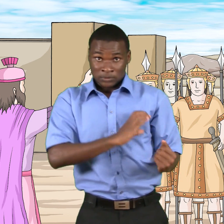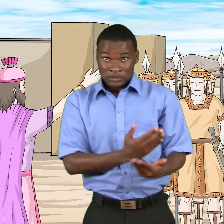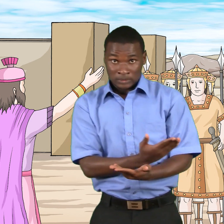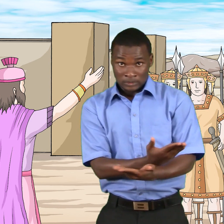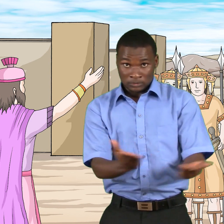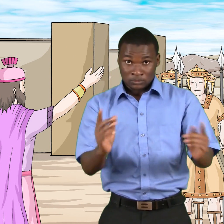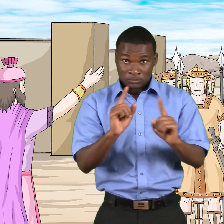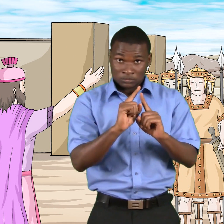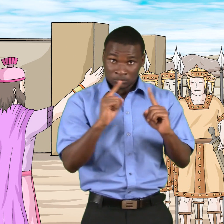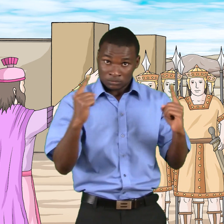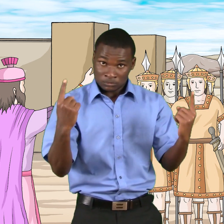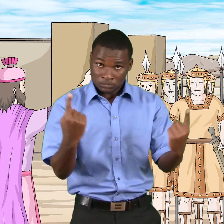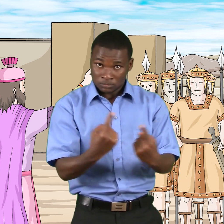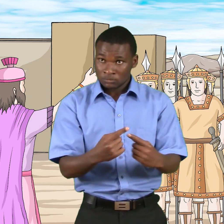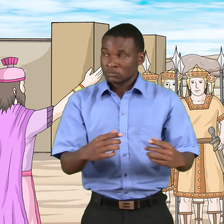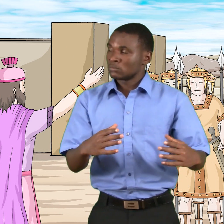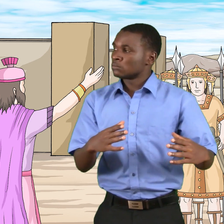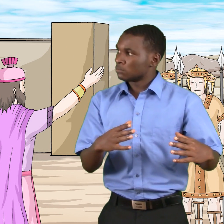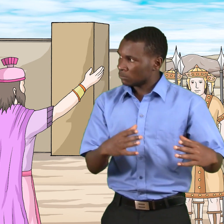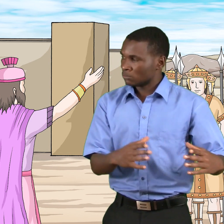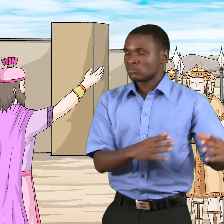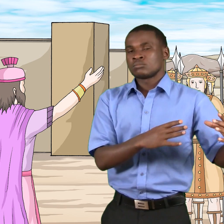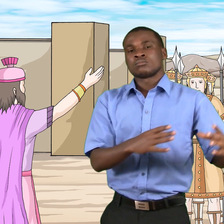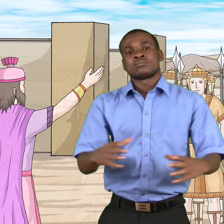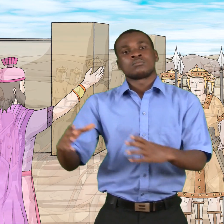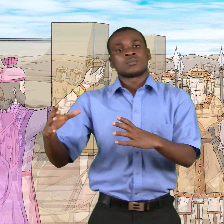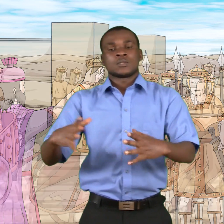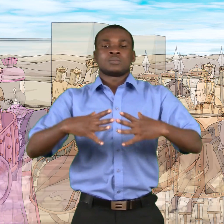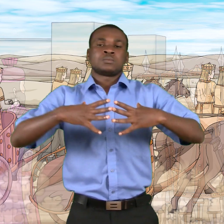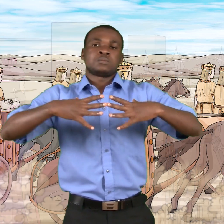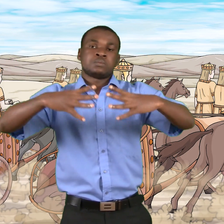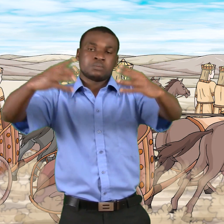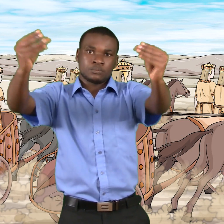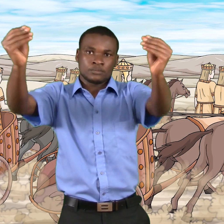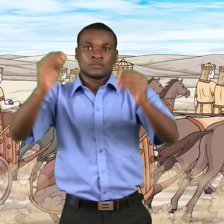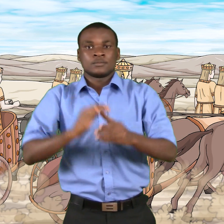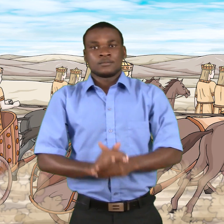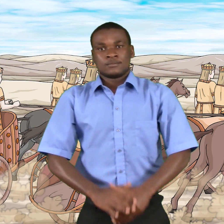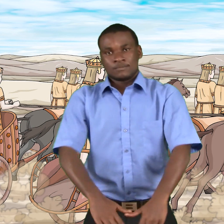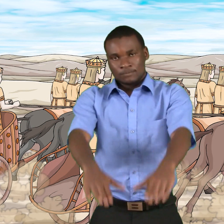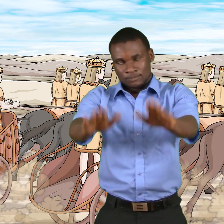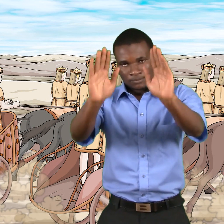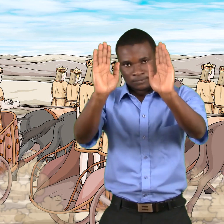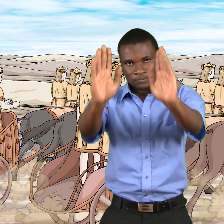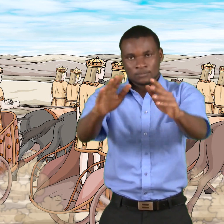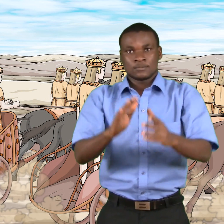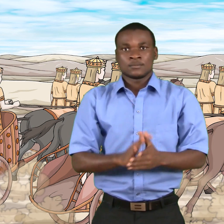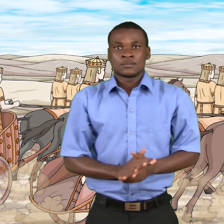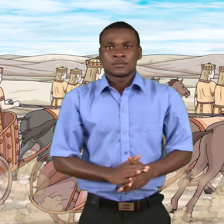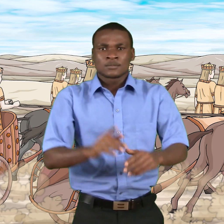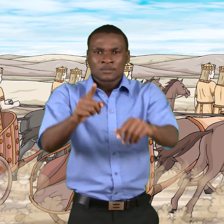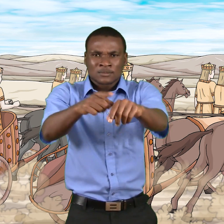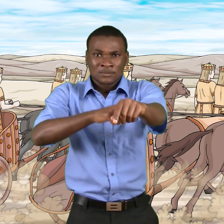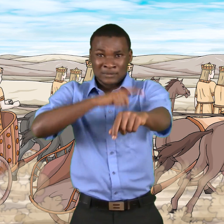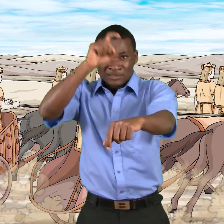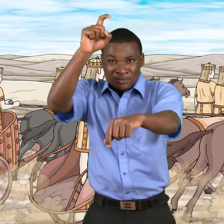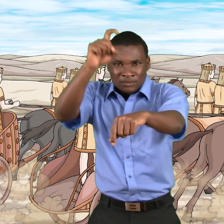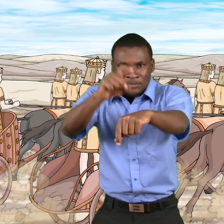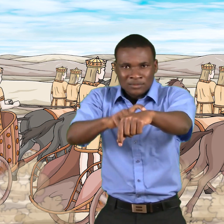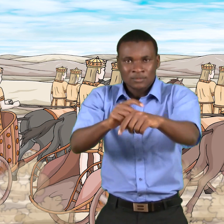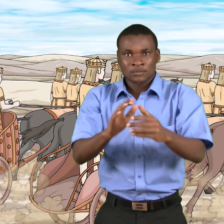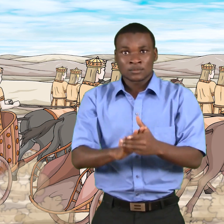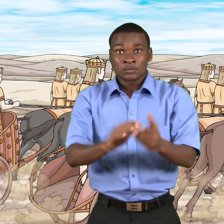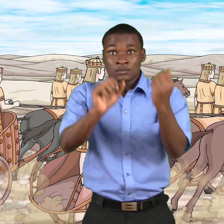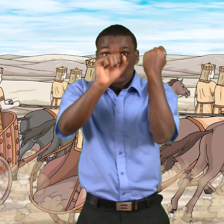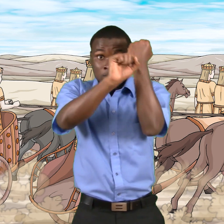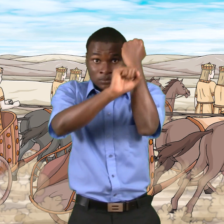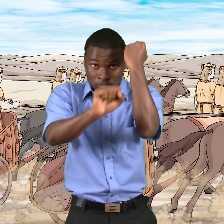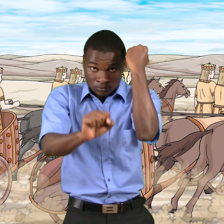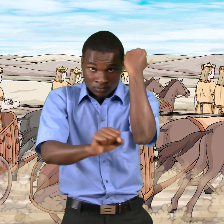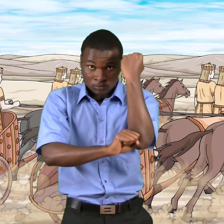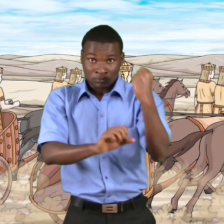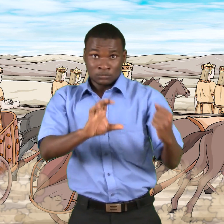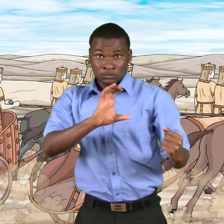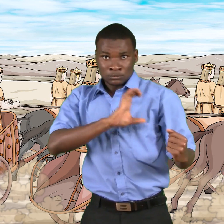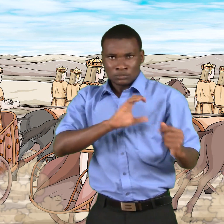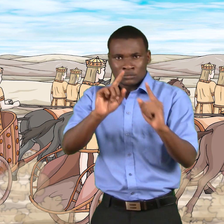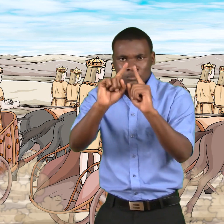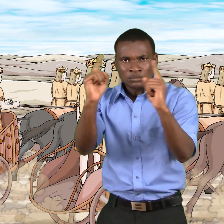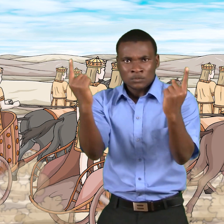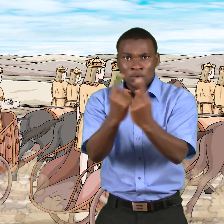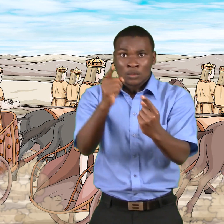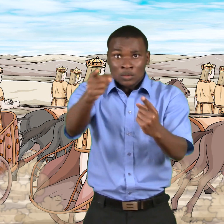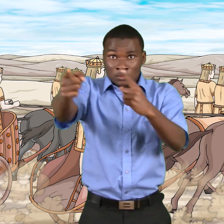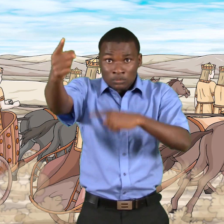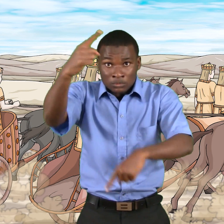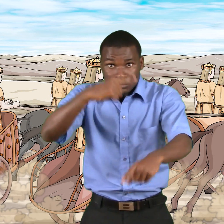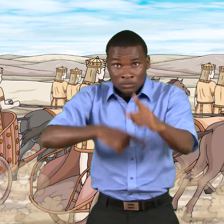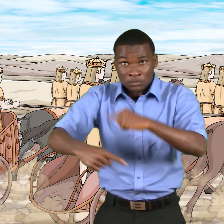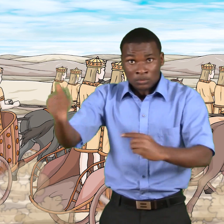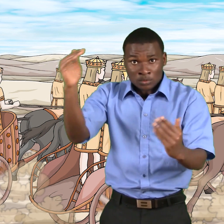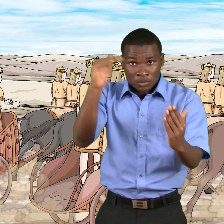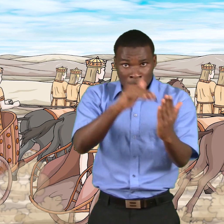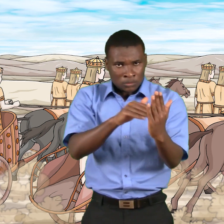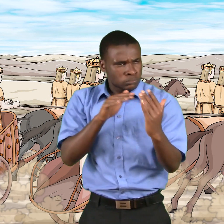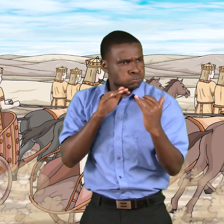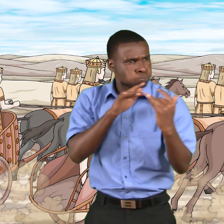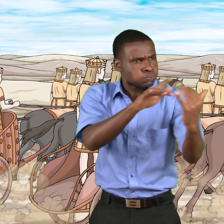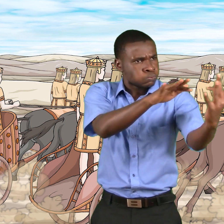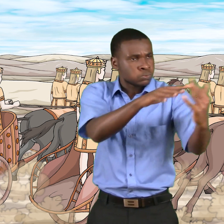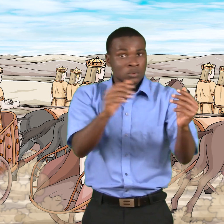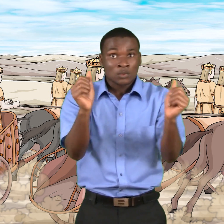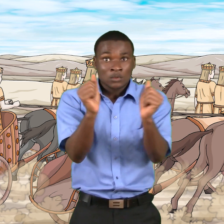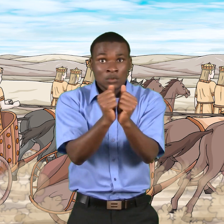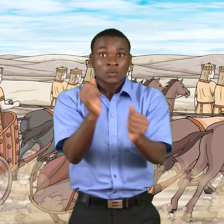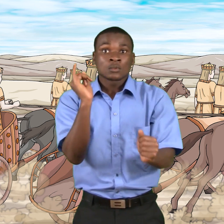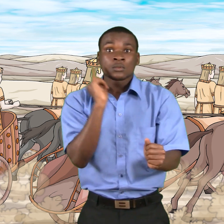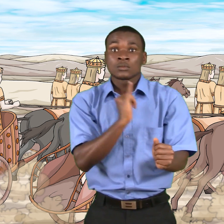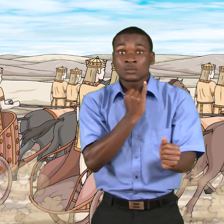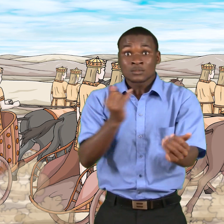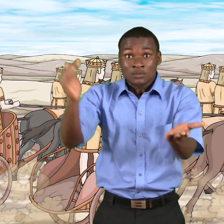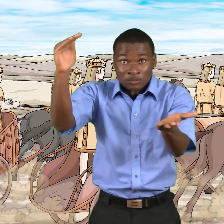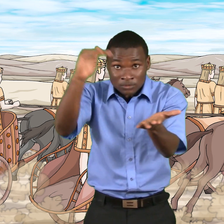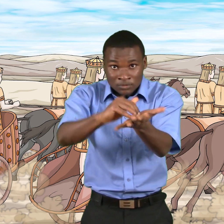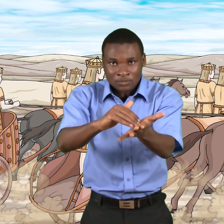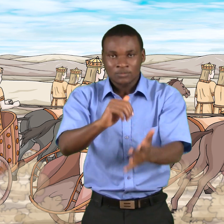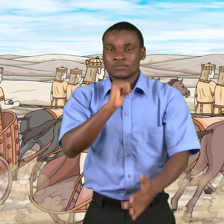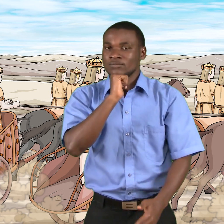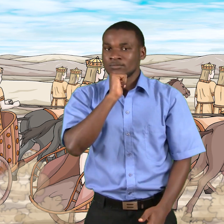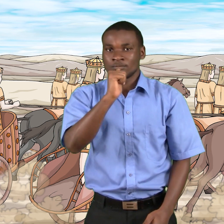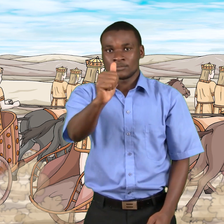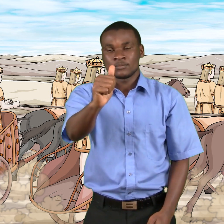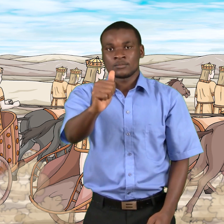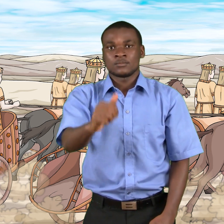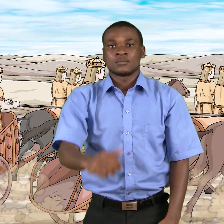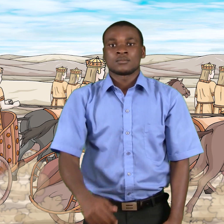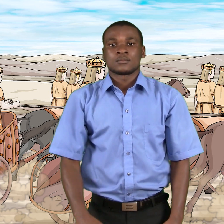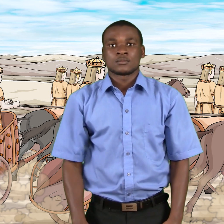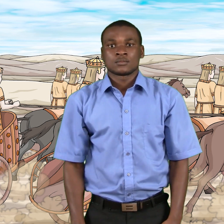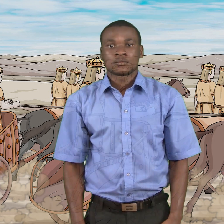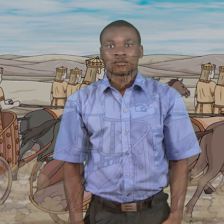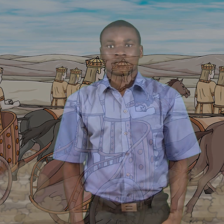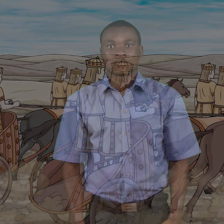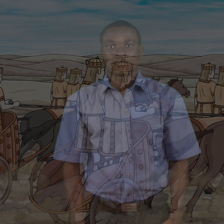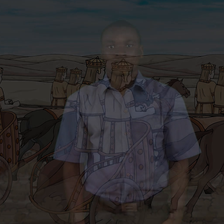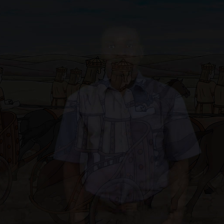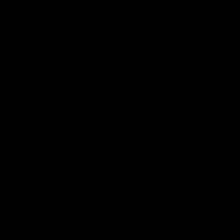And the Aramean raiders did not come into the land of Israel again.